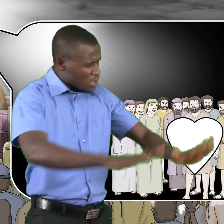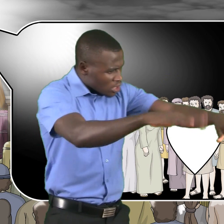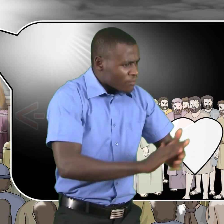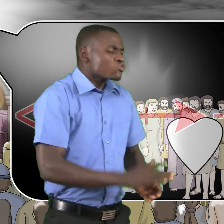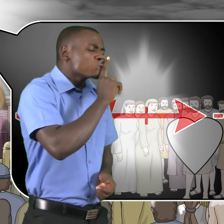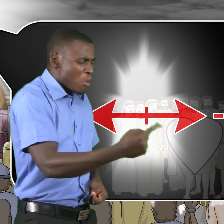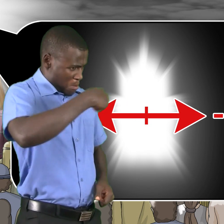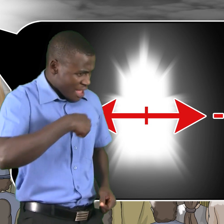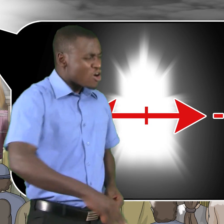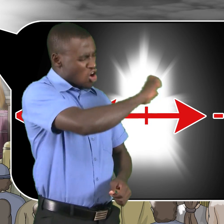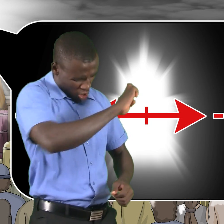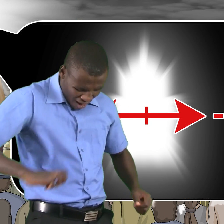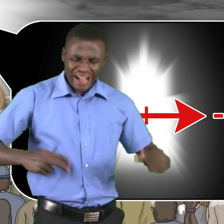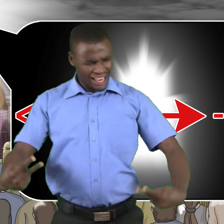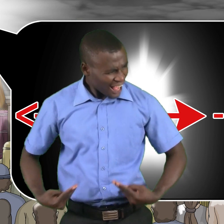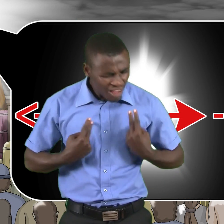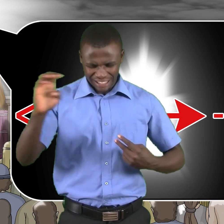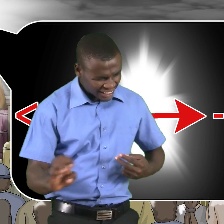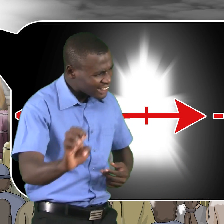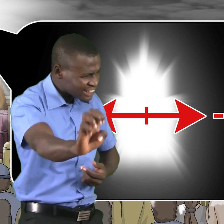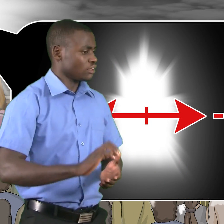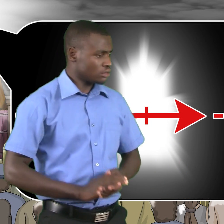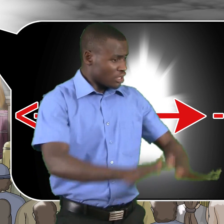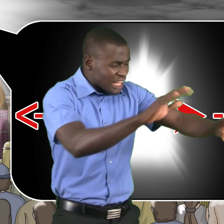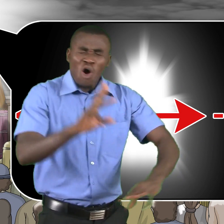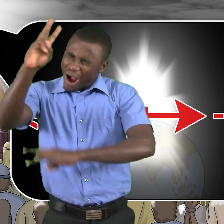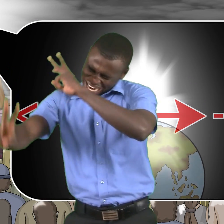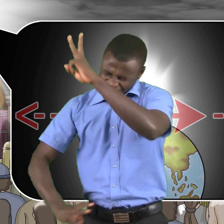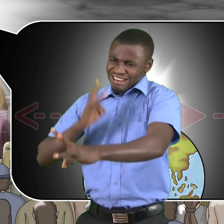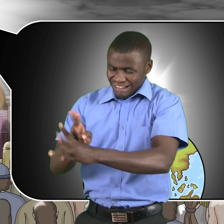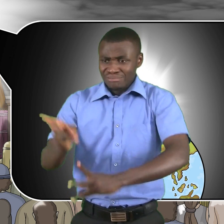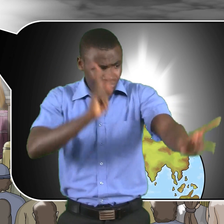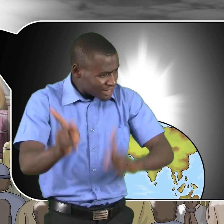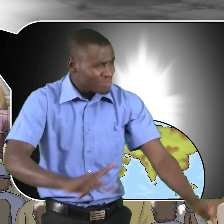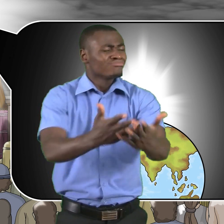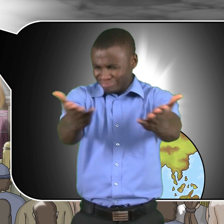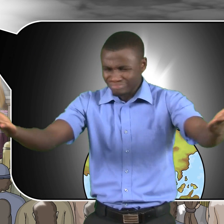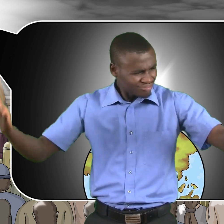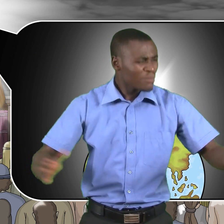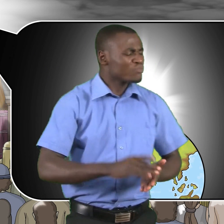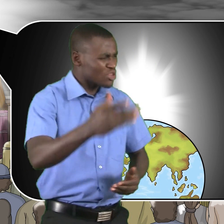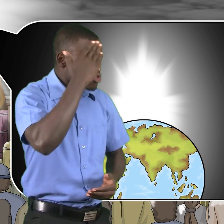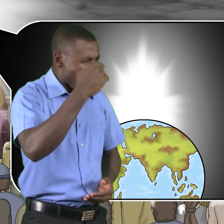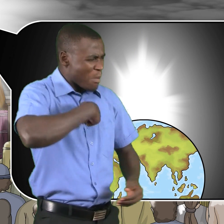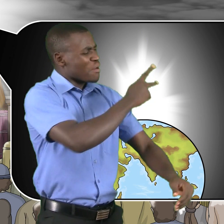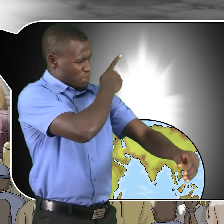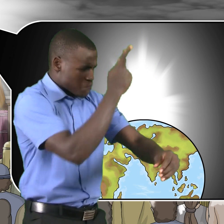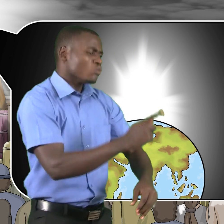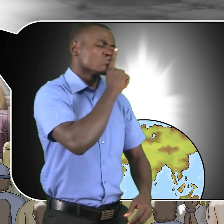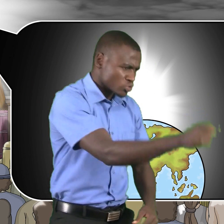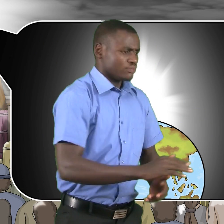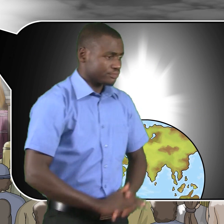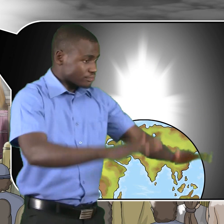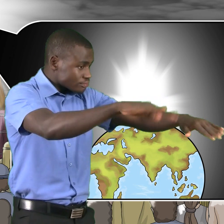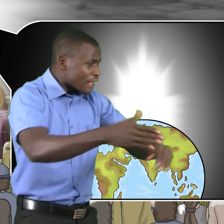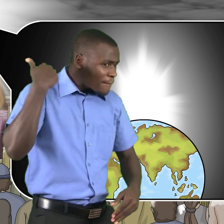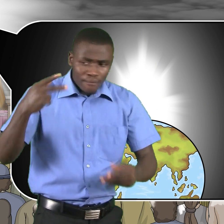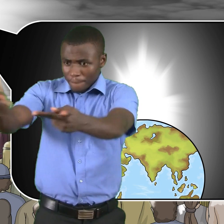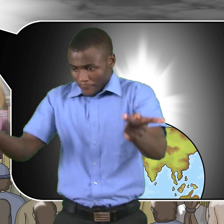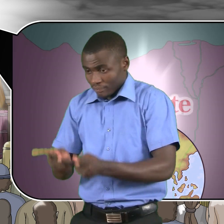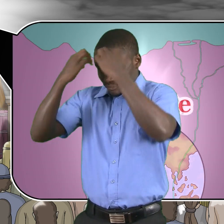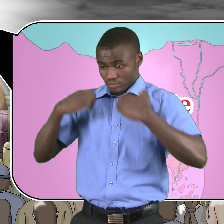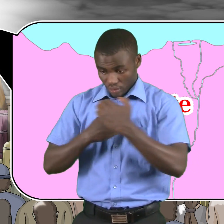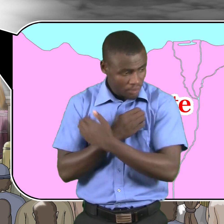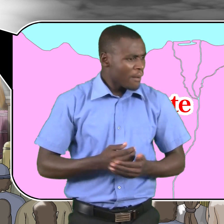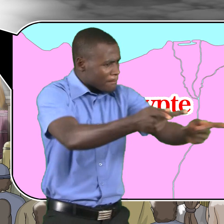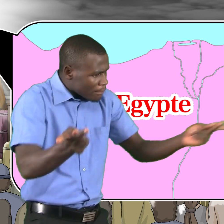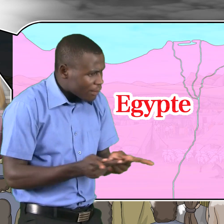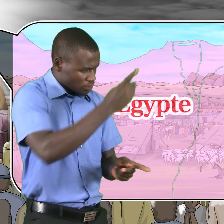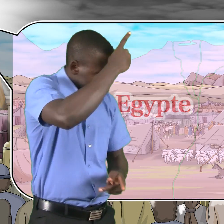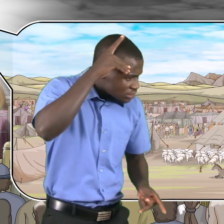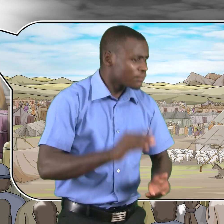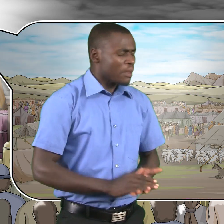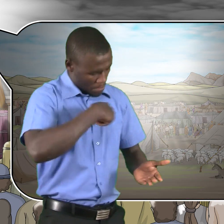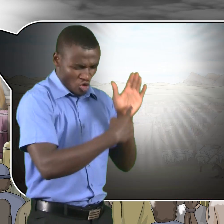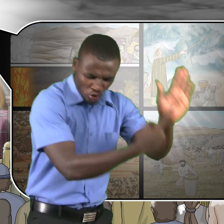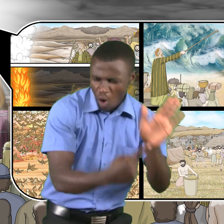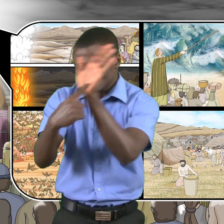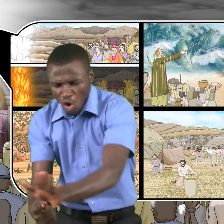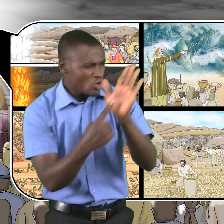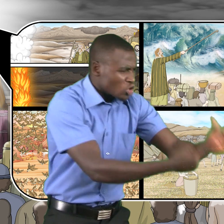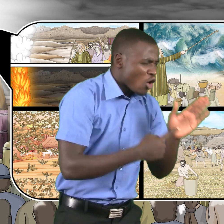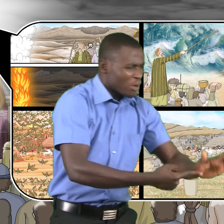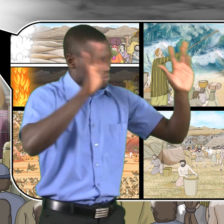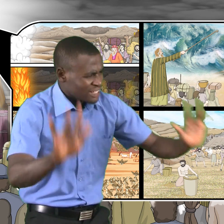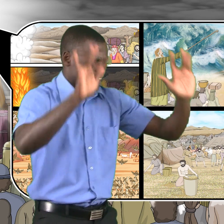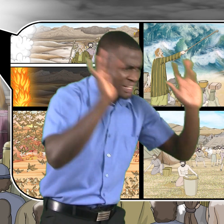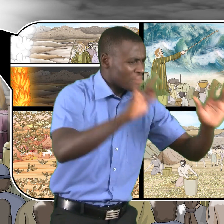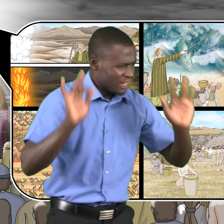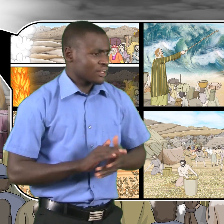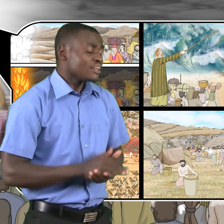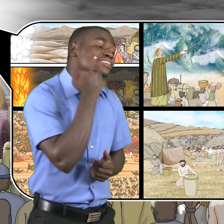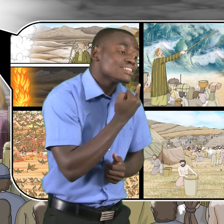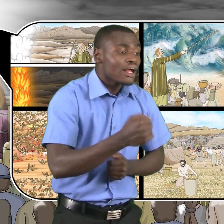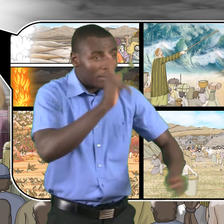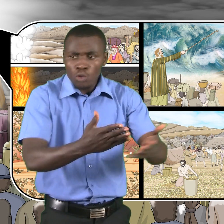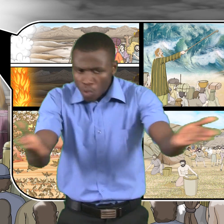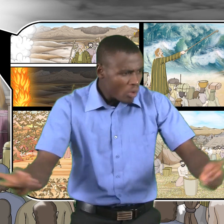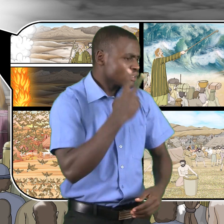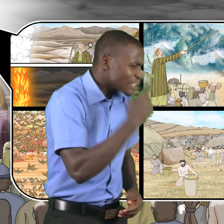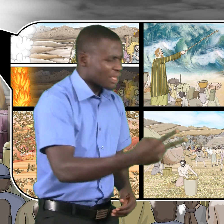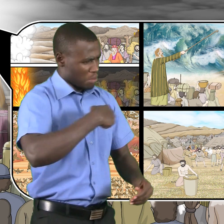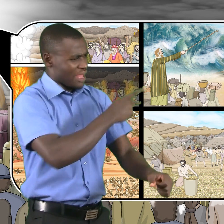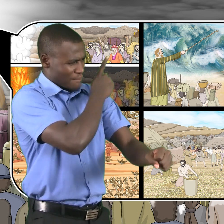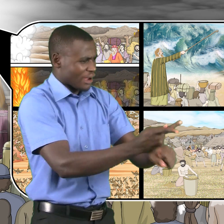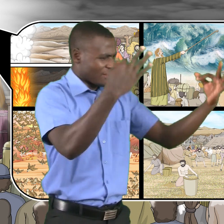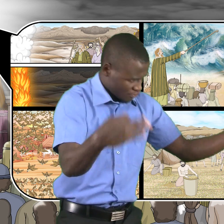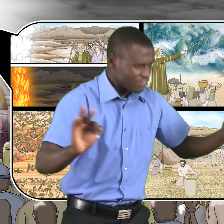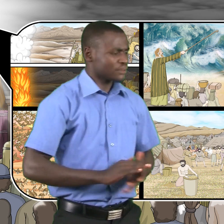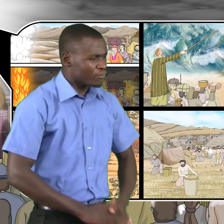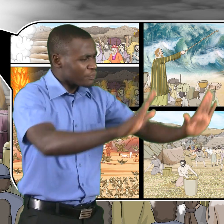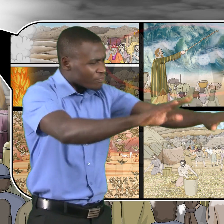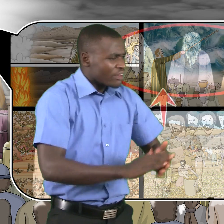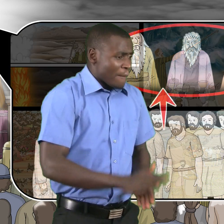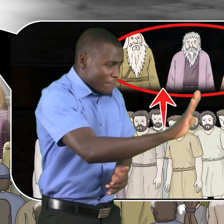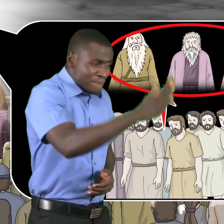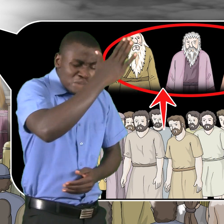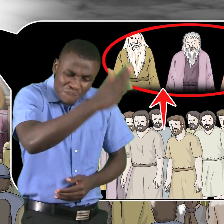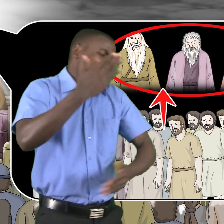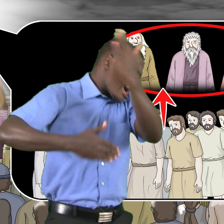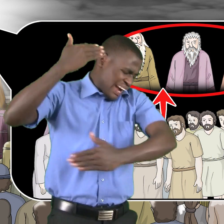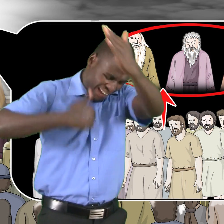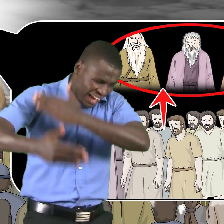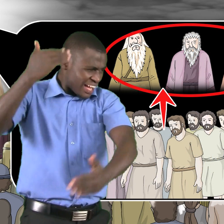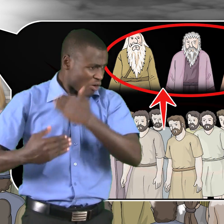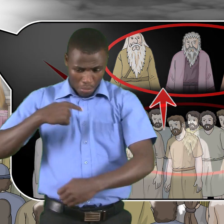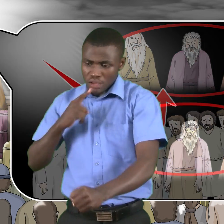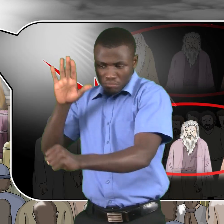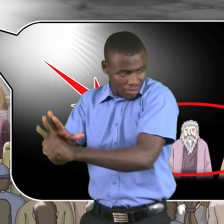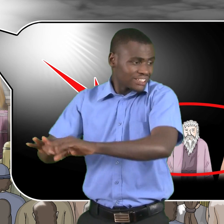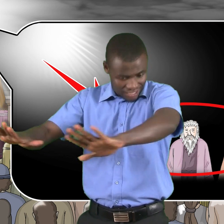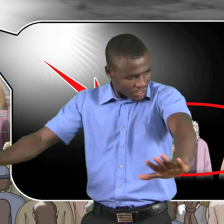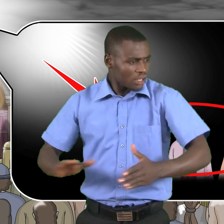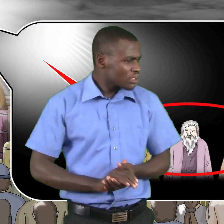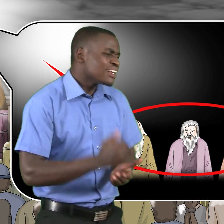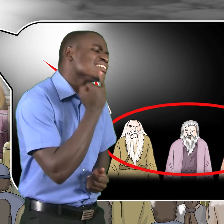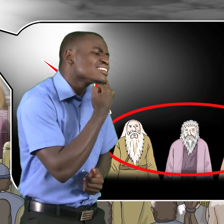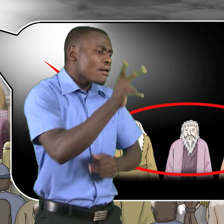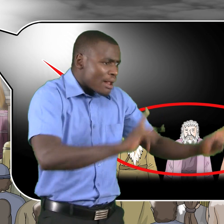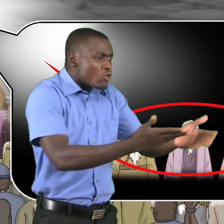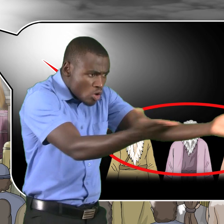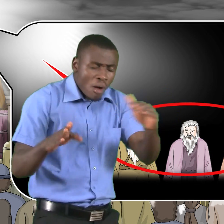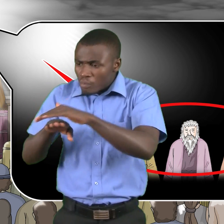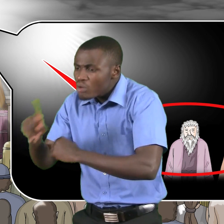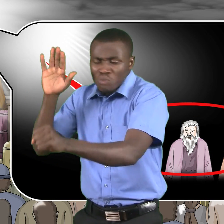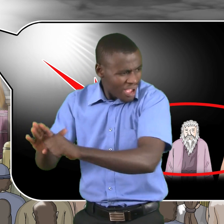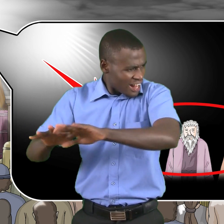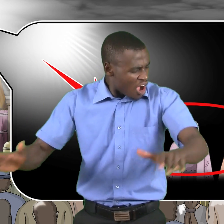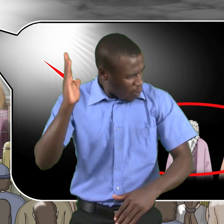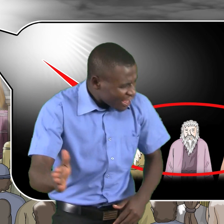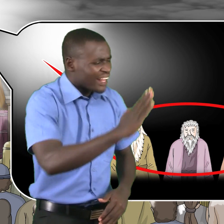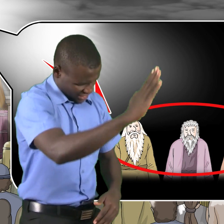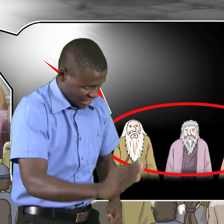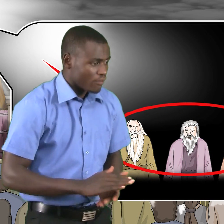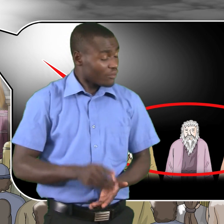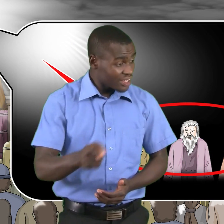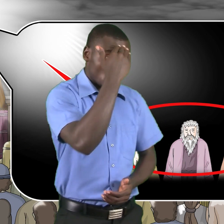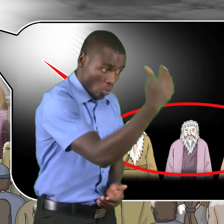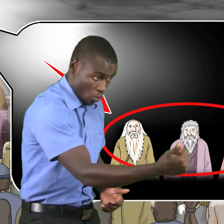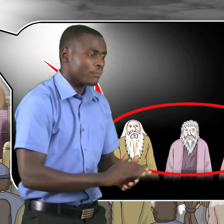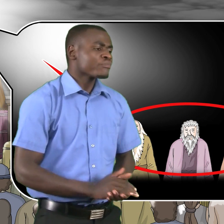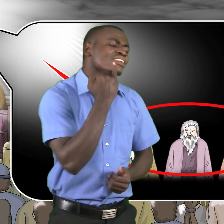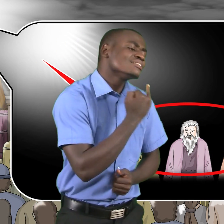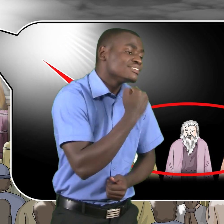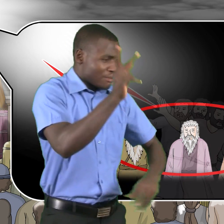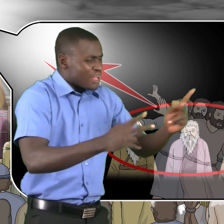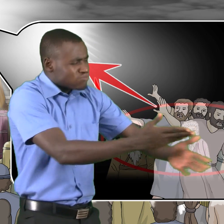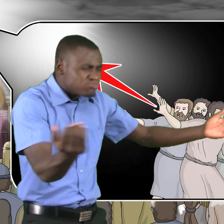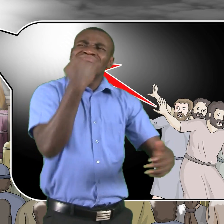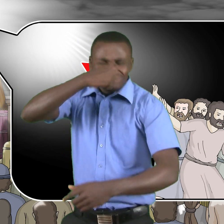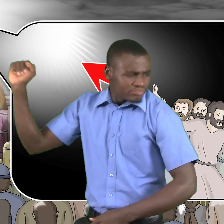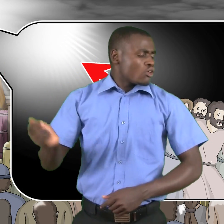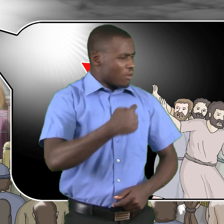“Yet as surely as I live and as surely as the whole earth is filled with the glory of the LORD, not one of the men who have seen My glory and the signs I performed in Egypt and in the wilderness—yet have tested Me and disobeyed Me these ten times— not one will ever see the land that I swore to give their fathers.